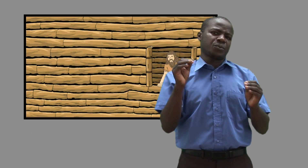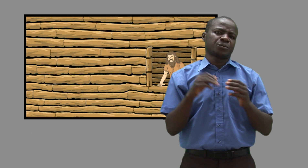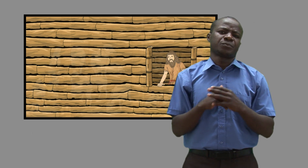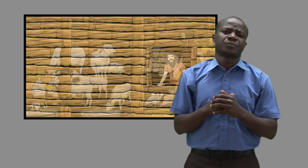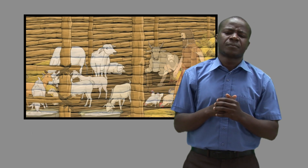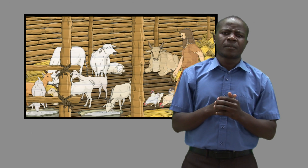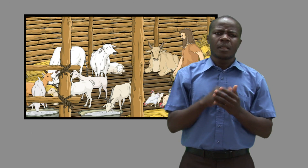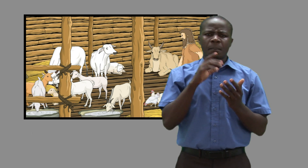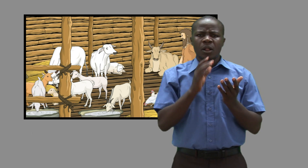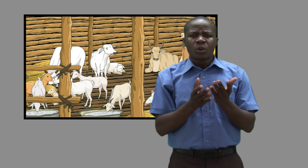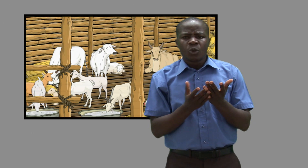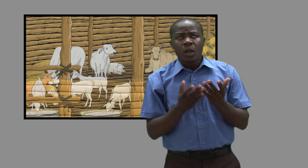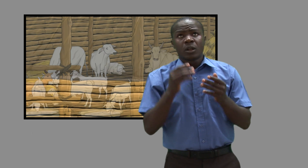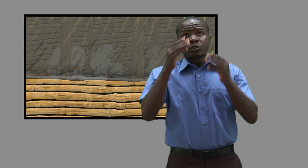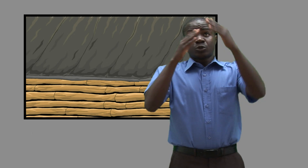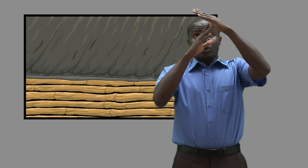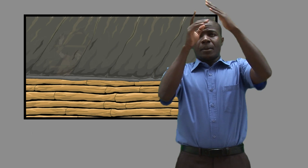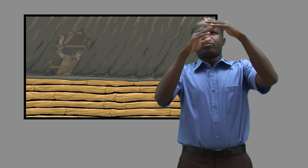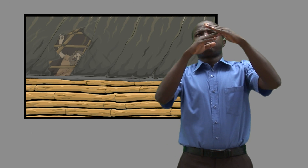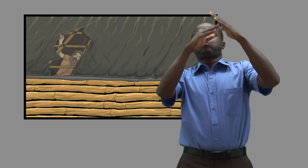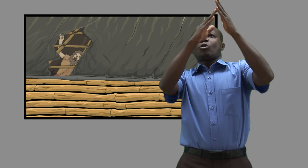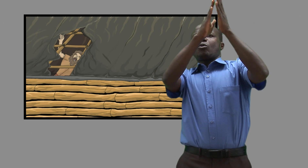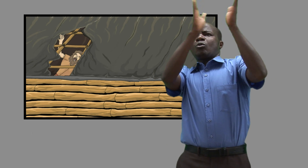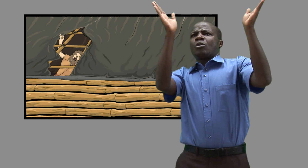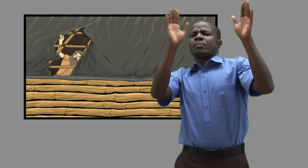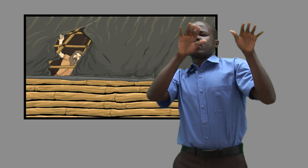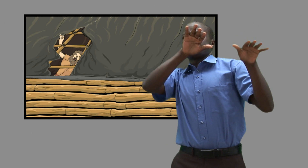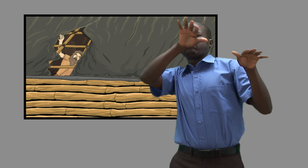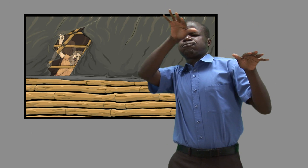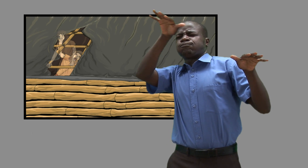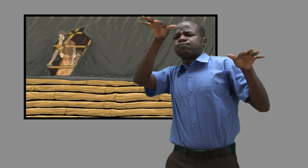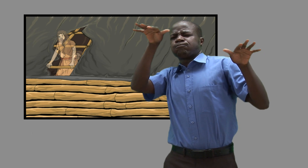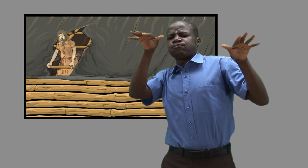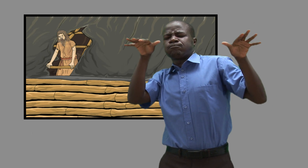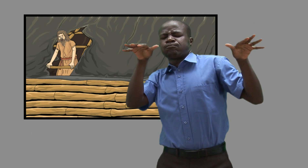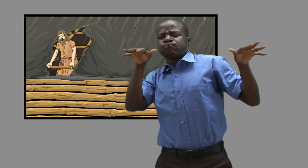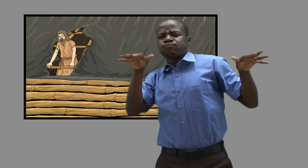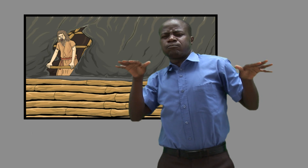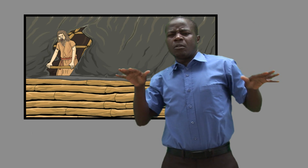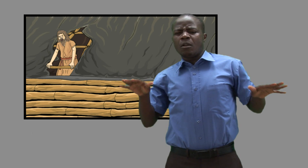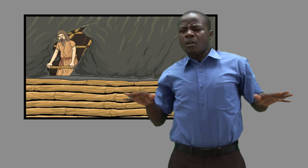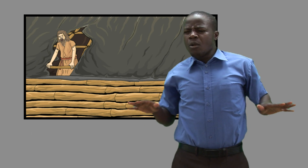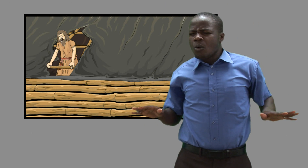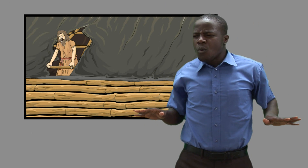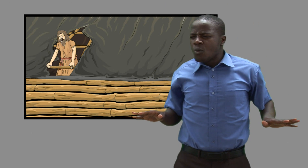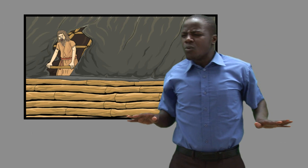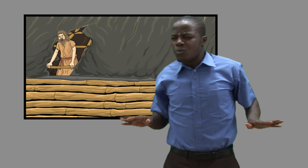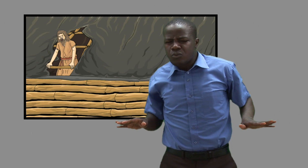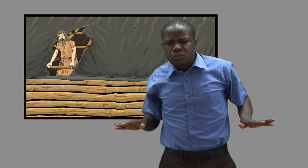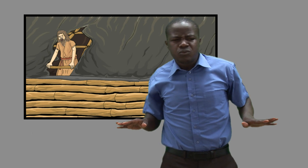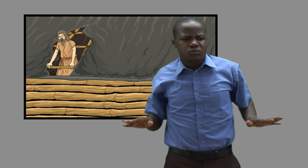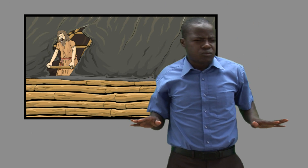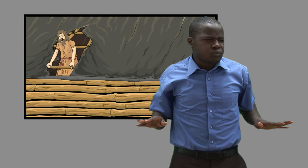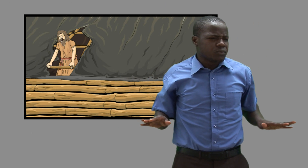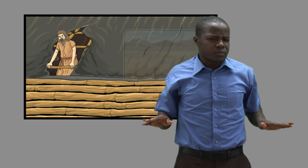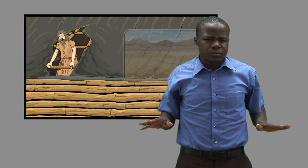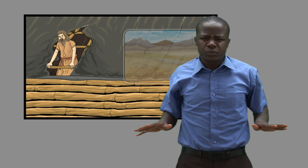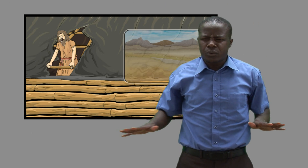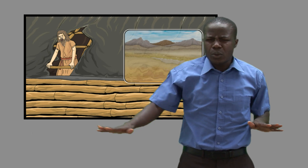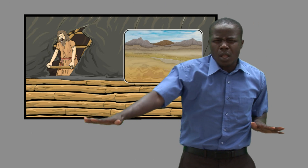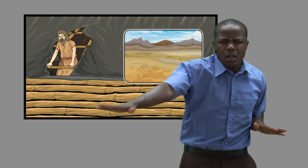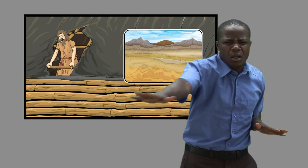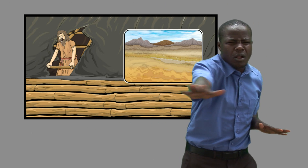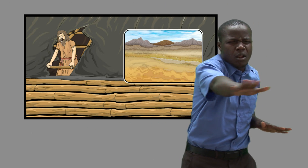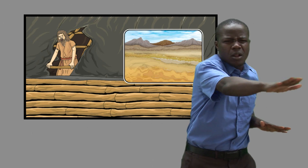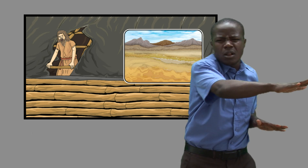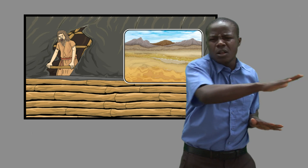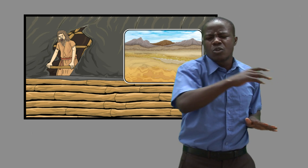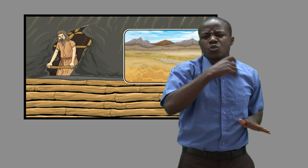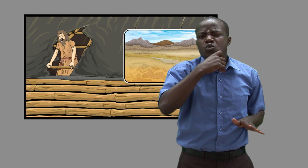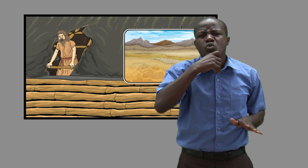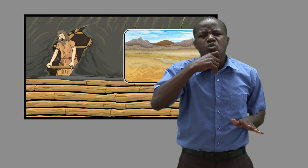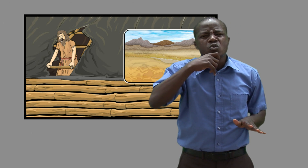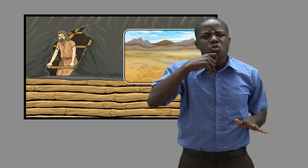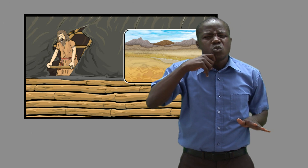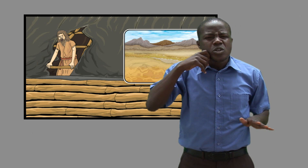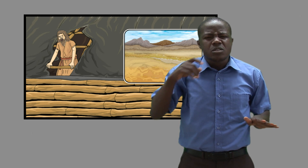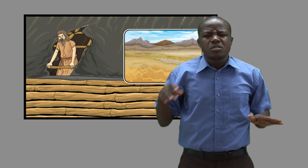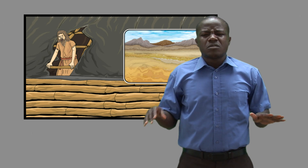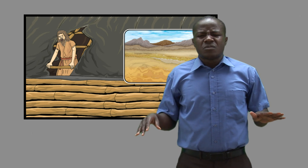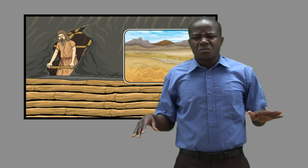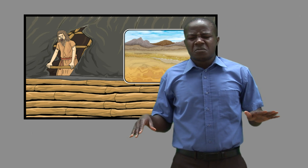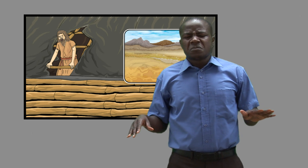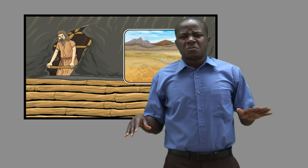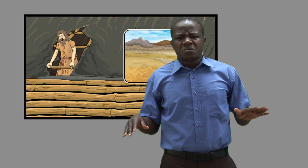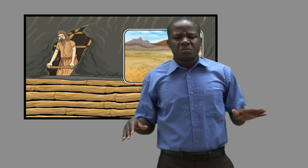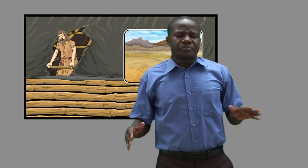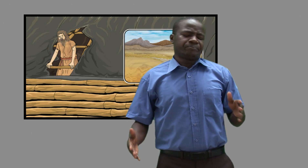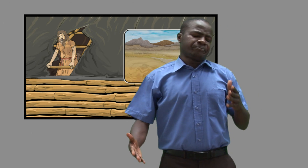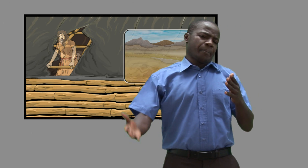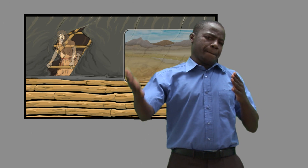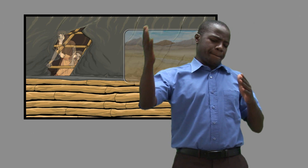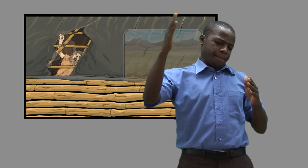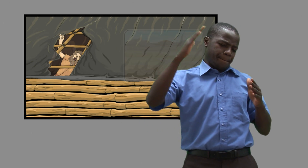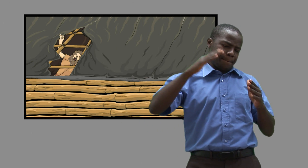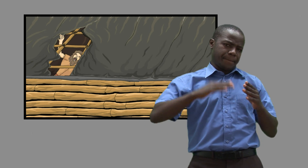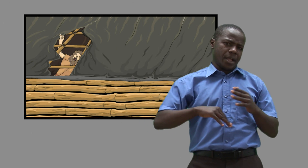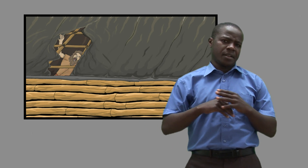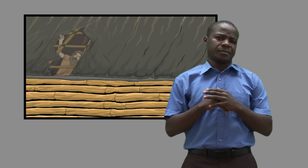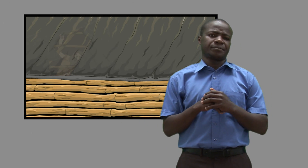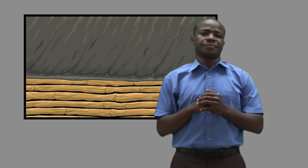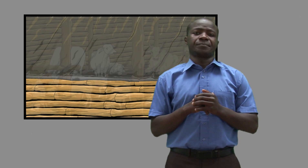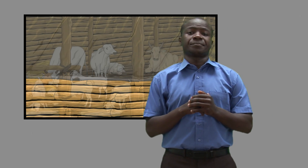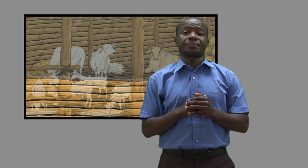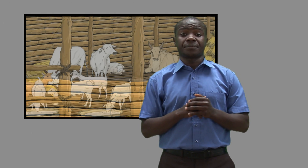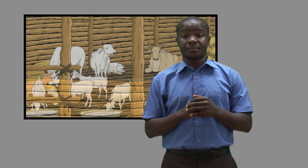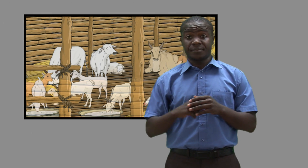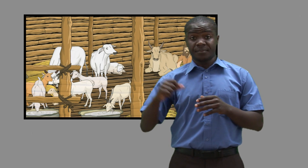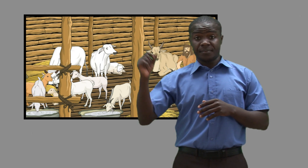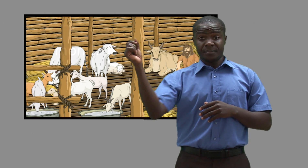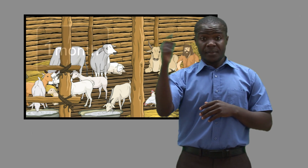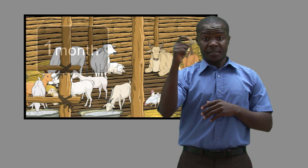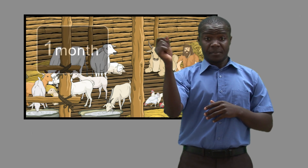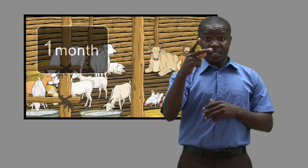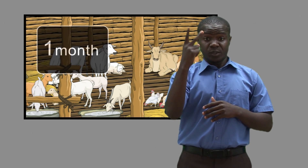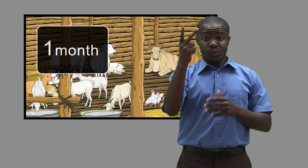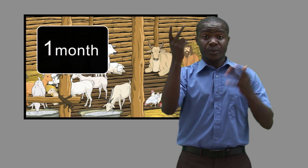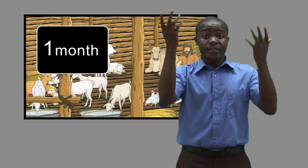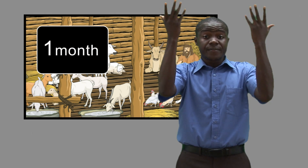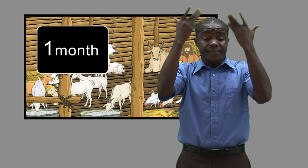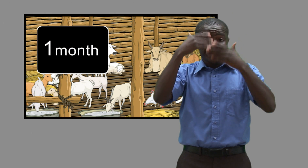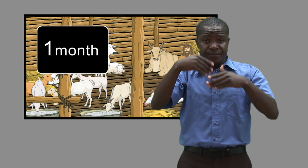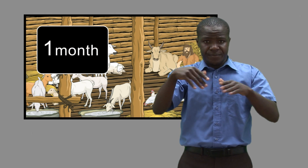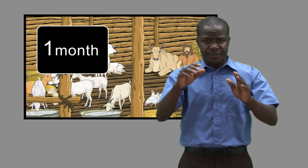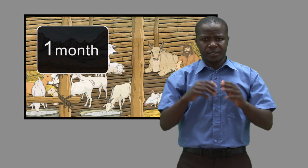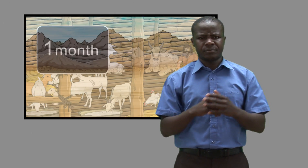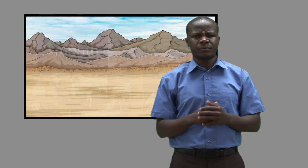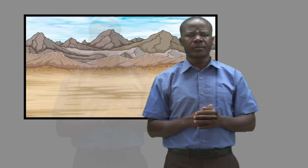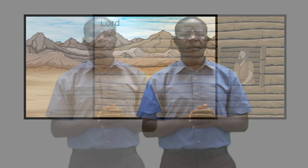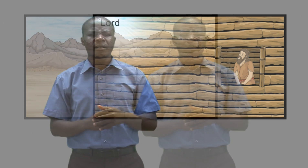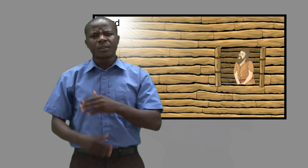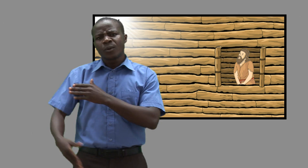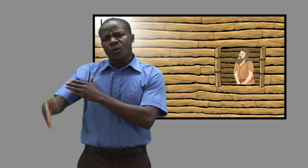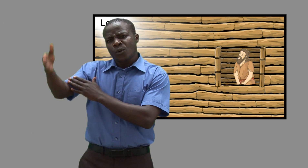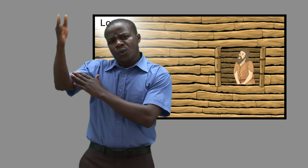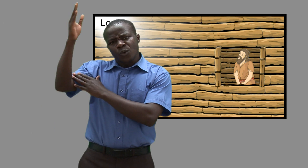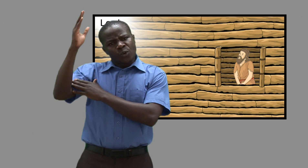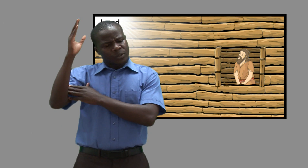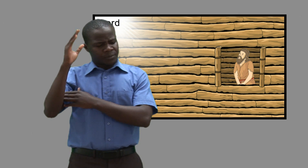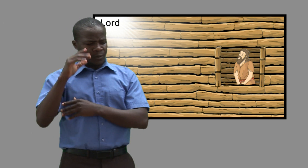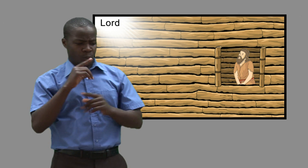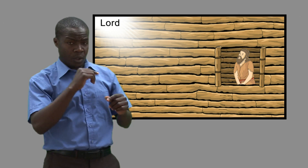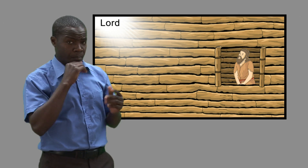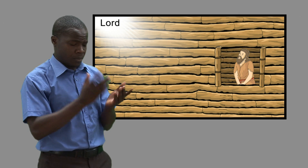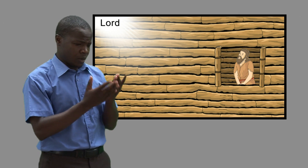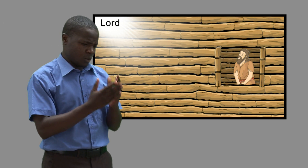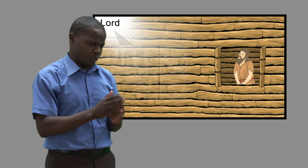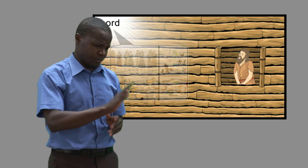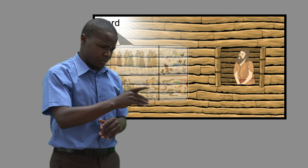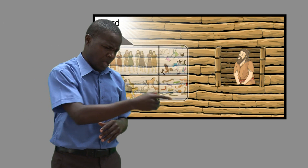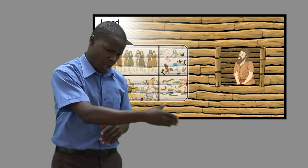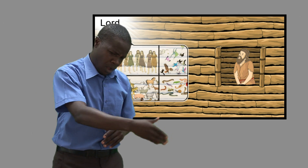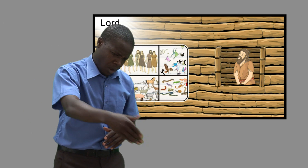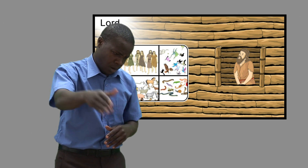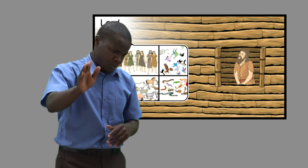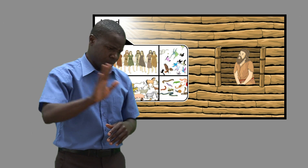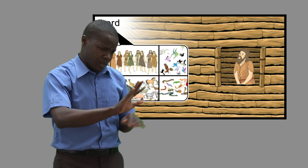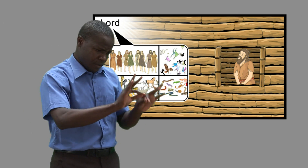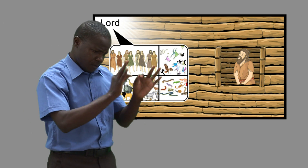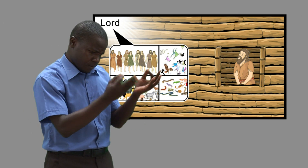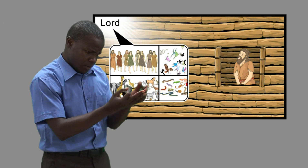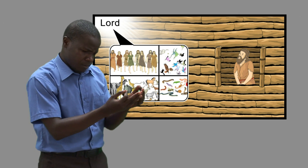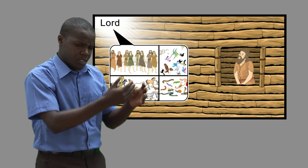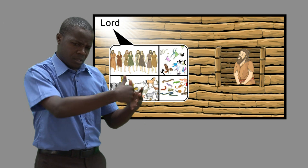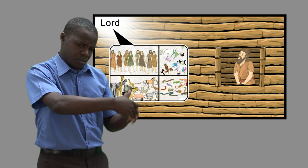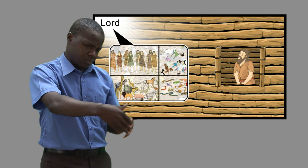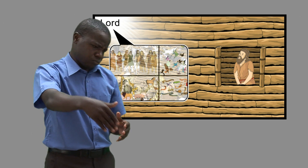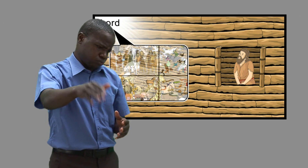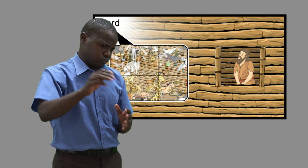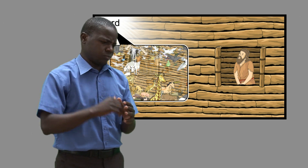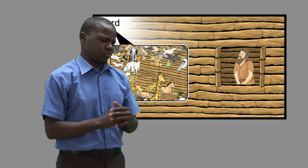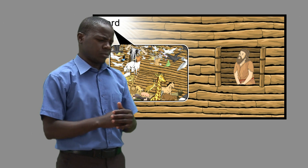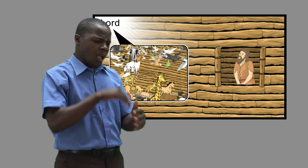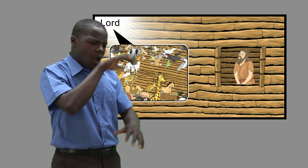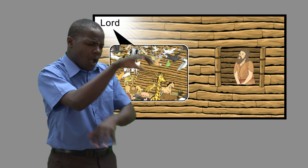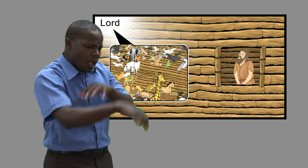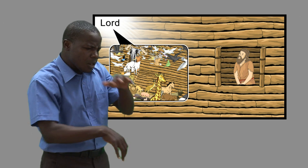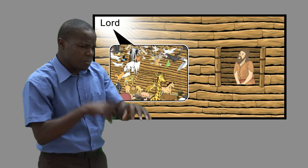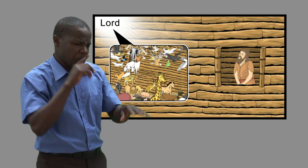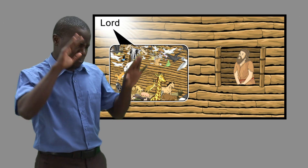So Noah removed the covering from the ark and saw that the surface of the ground was dry. By the twenty-seventh day of the second month, the earth was fully dry. Then God said to Noah, “Come out of the ark, you and your wife, along with your sons and their wives.